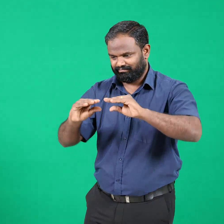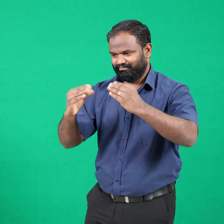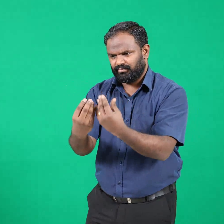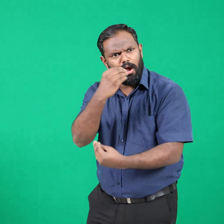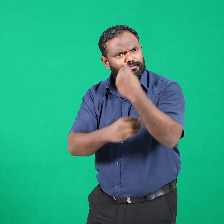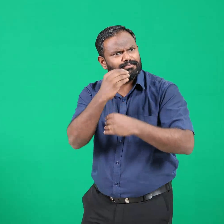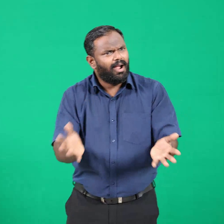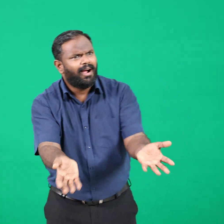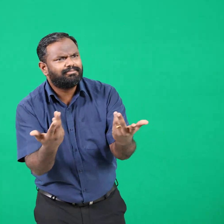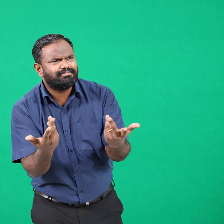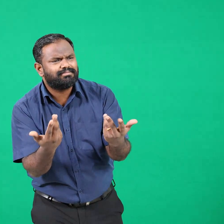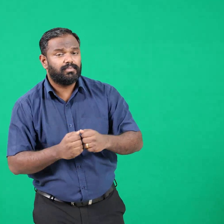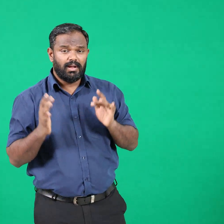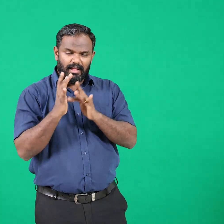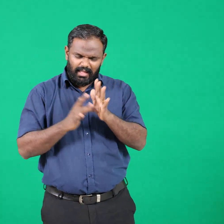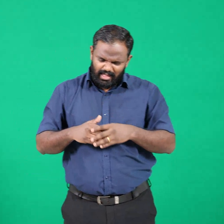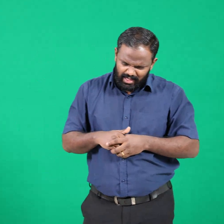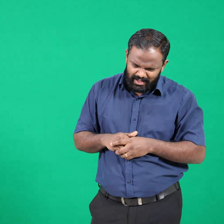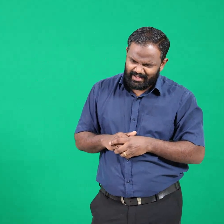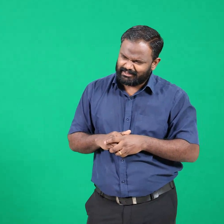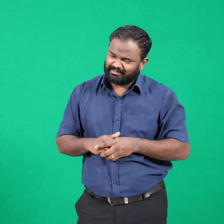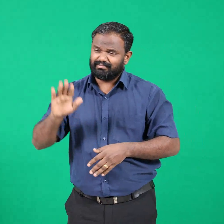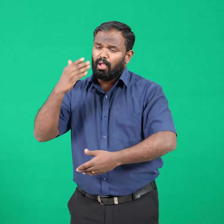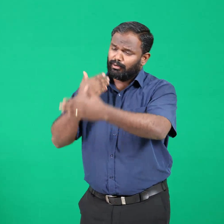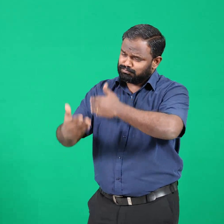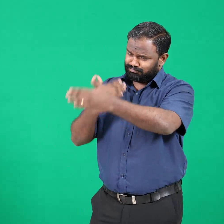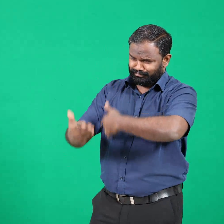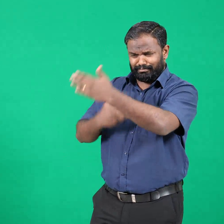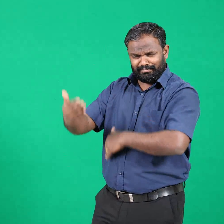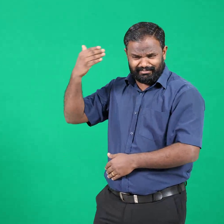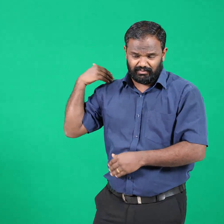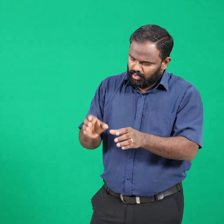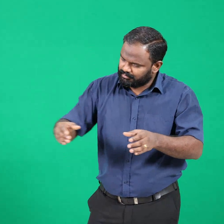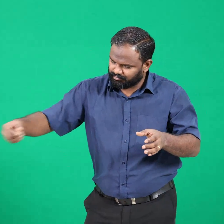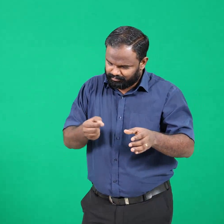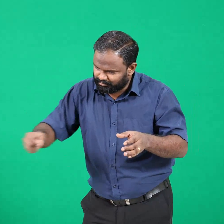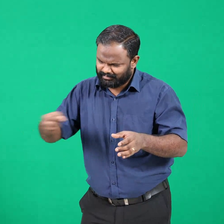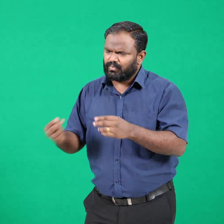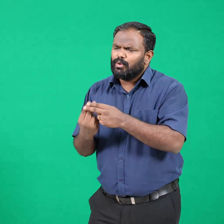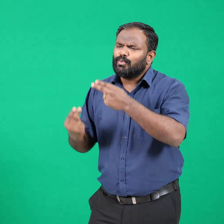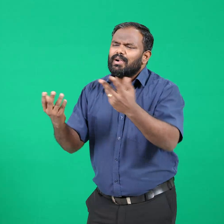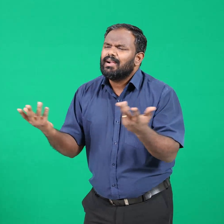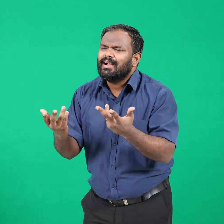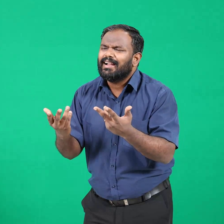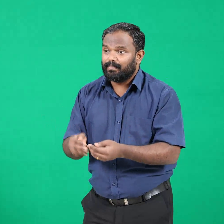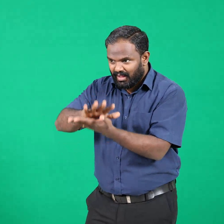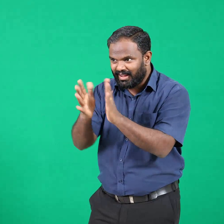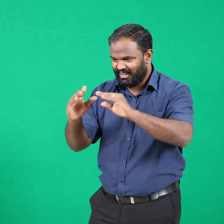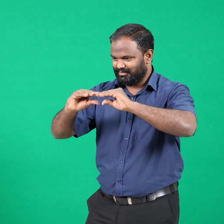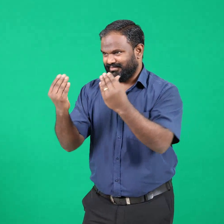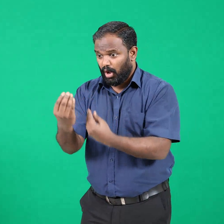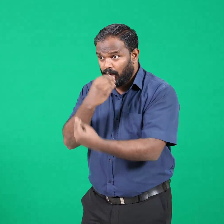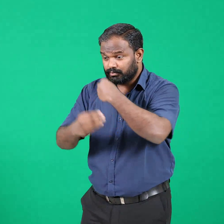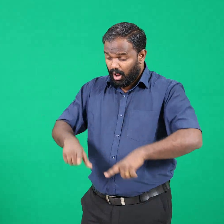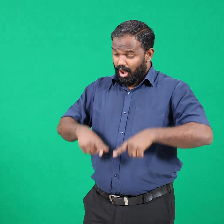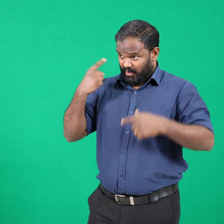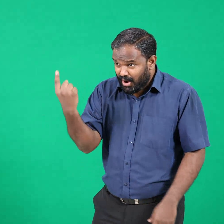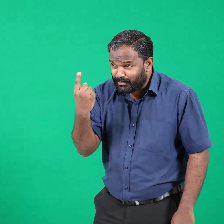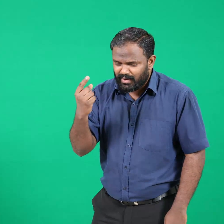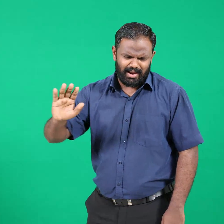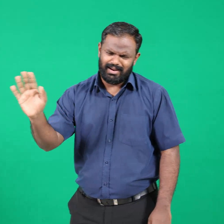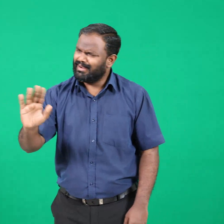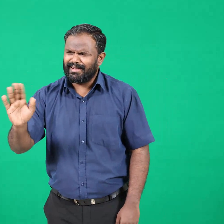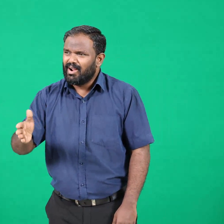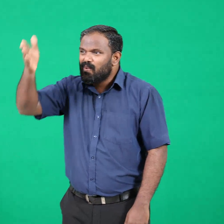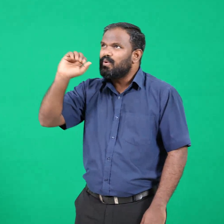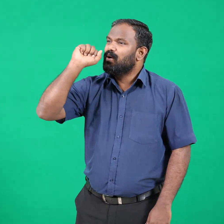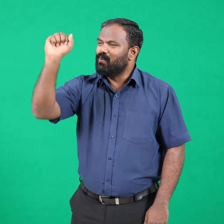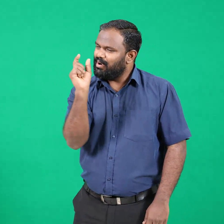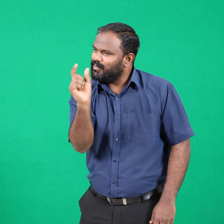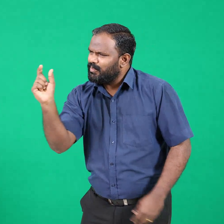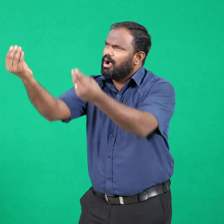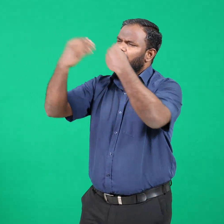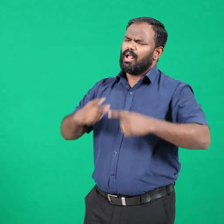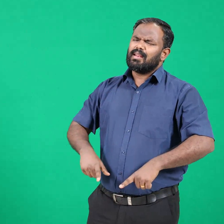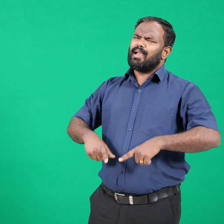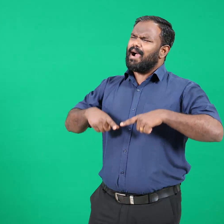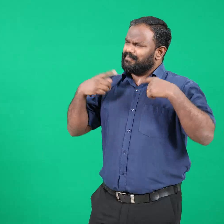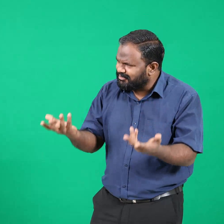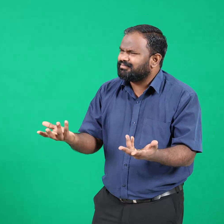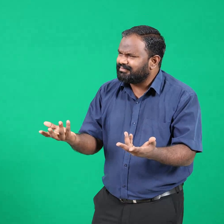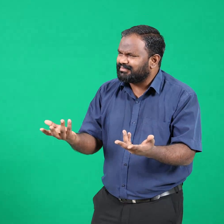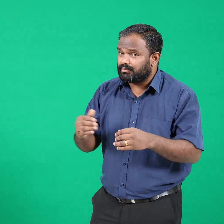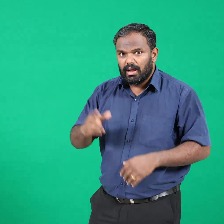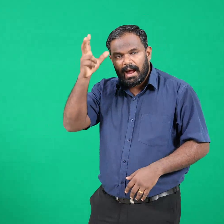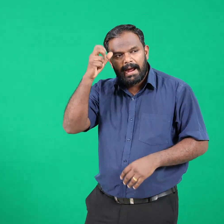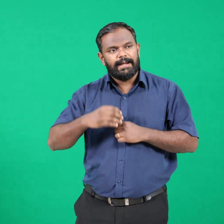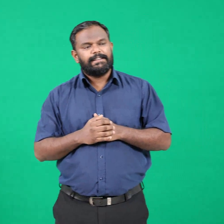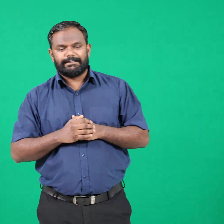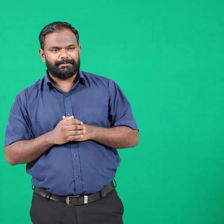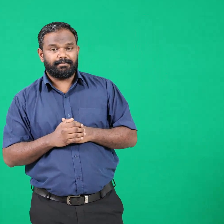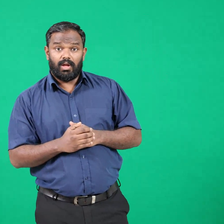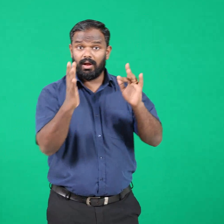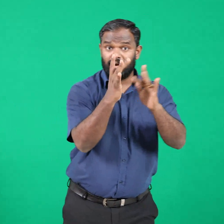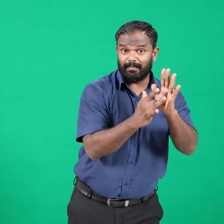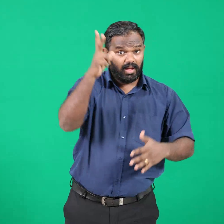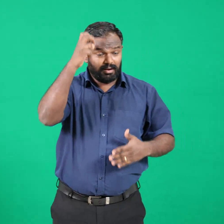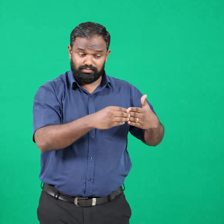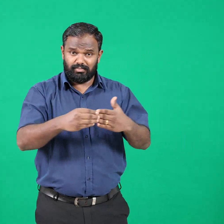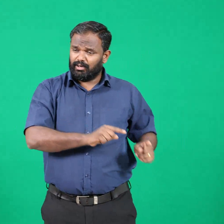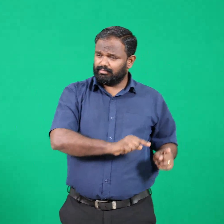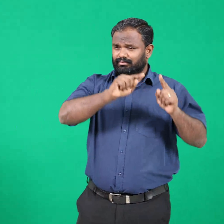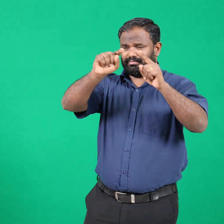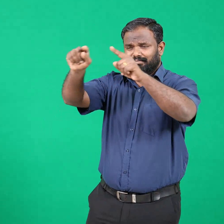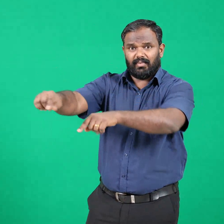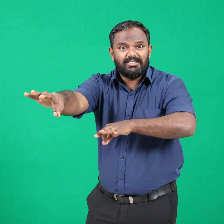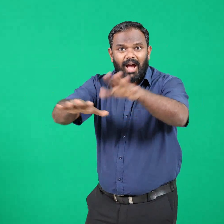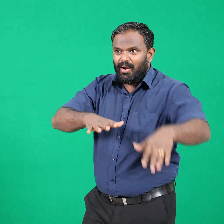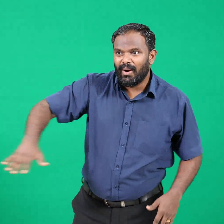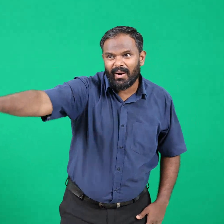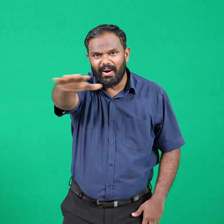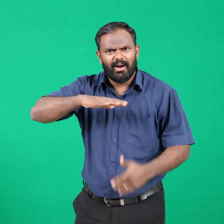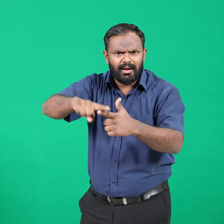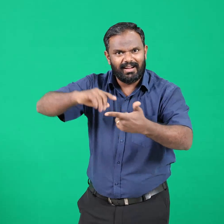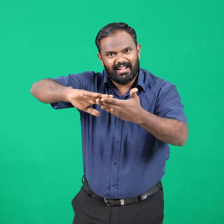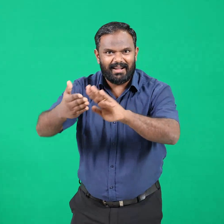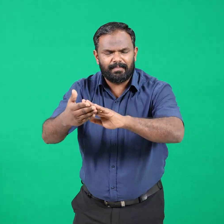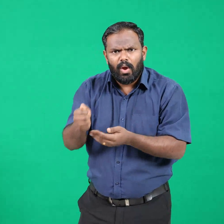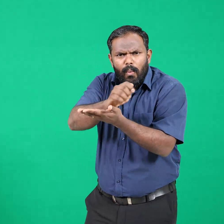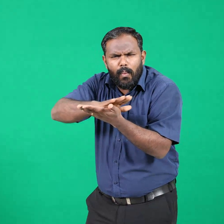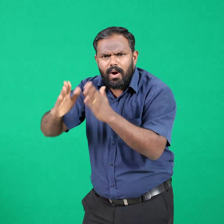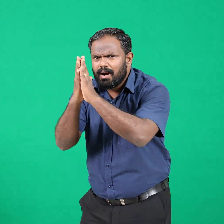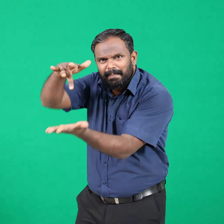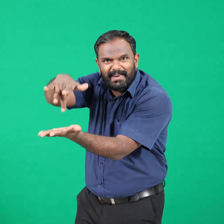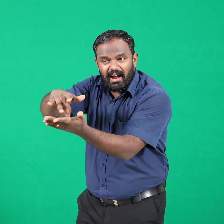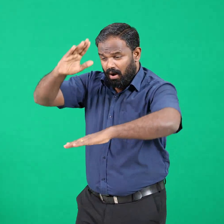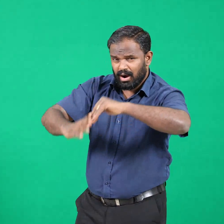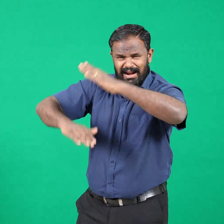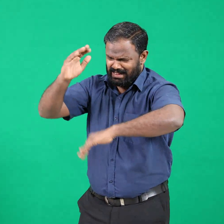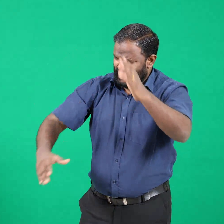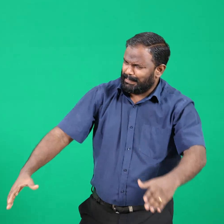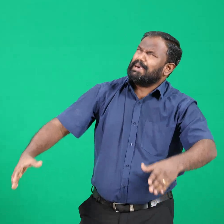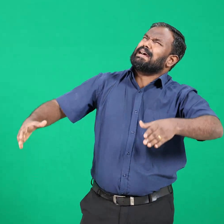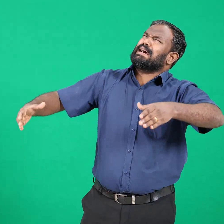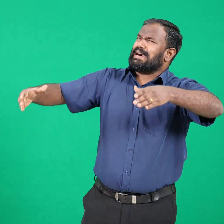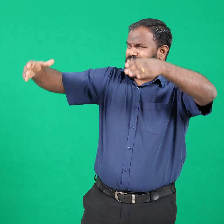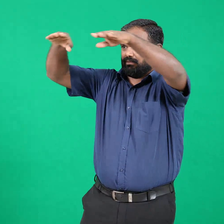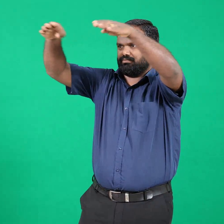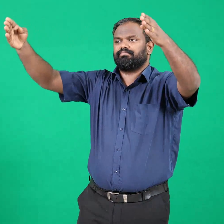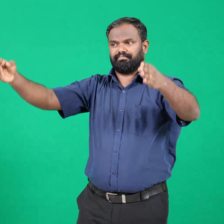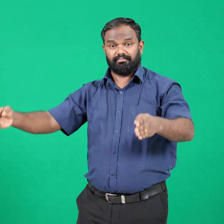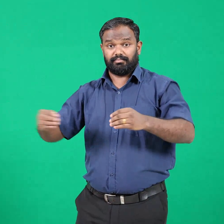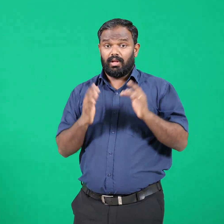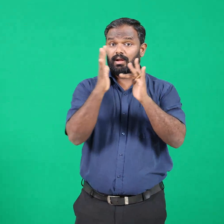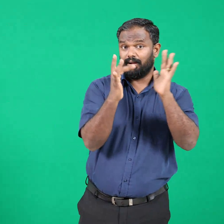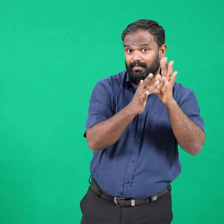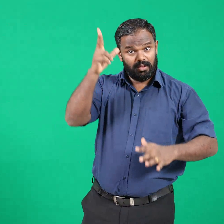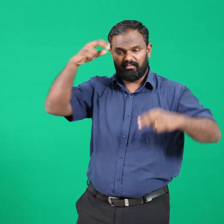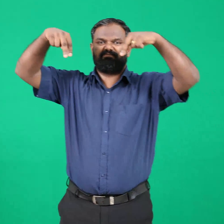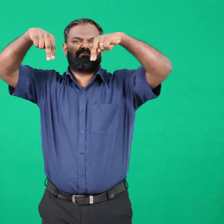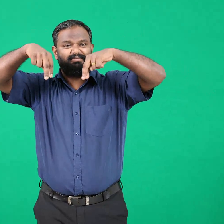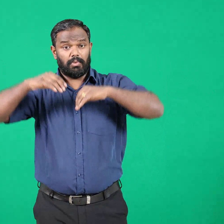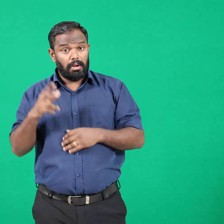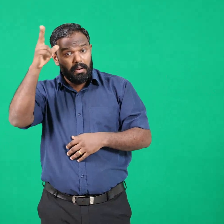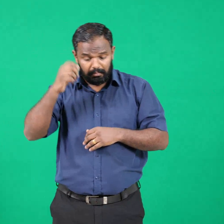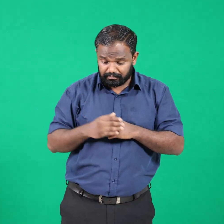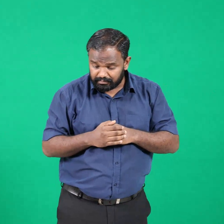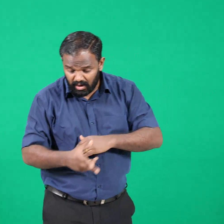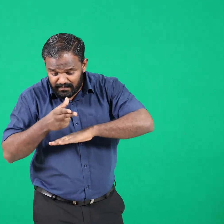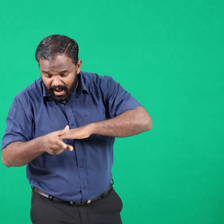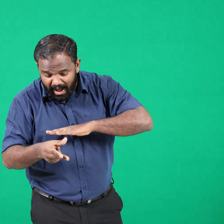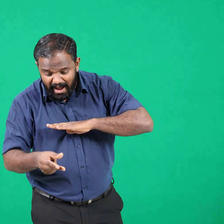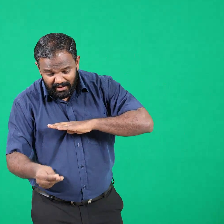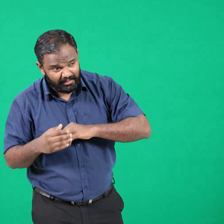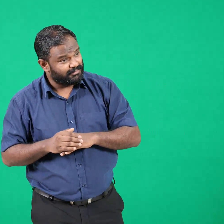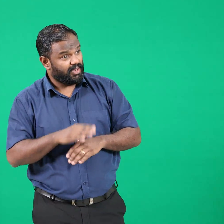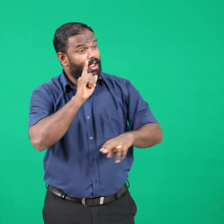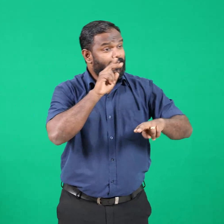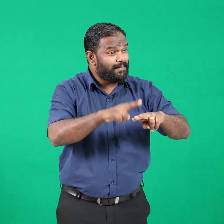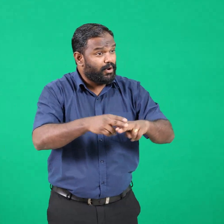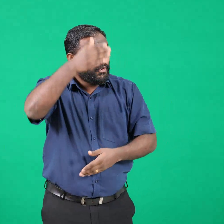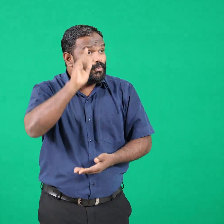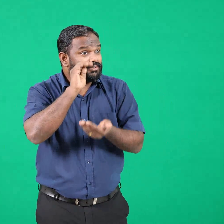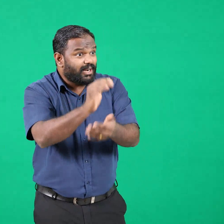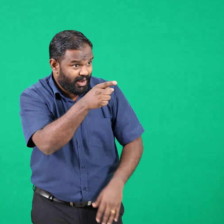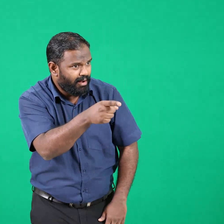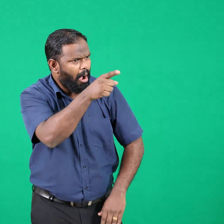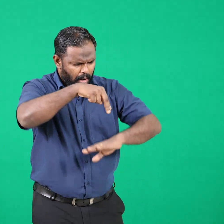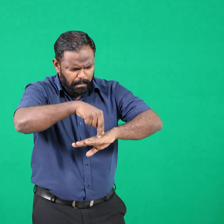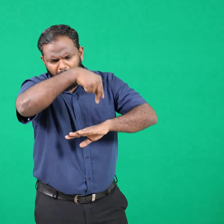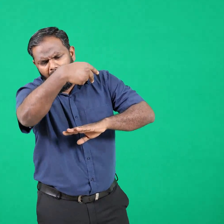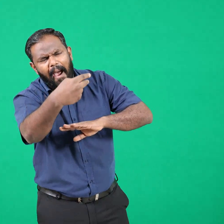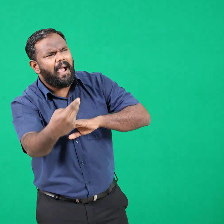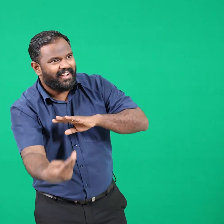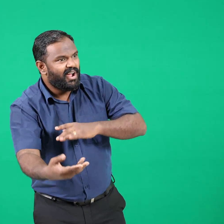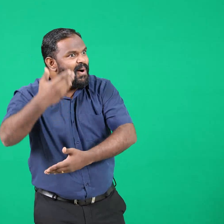But Jesus answered, "It is written: ' Man shall not live on bread alone, but on every word that comes from the mouth of God.'" Then the devil took Him to the holy city and set Him on the pinnacle of the temple.